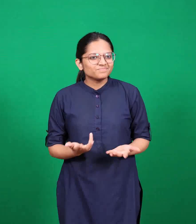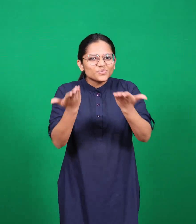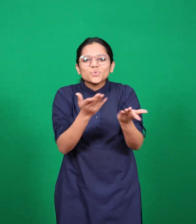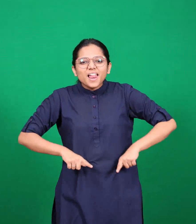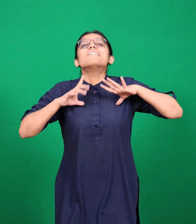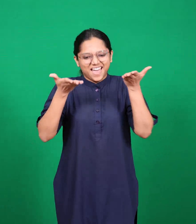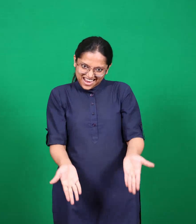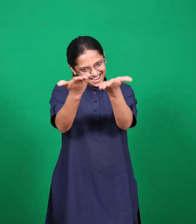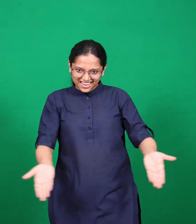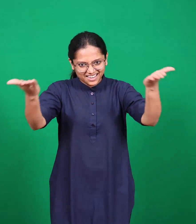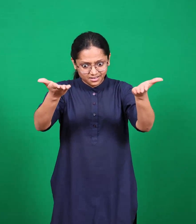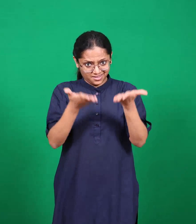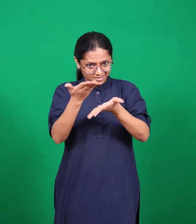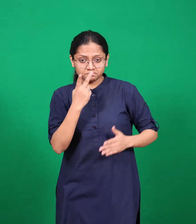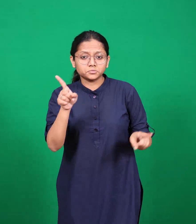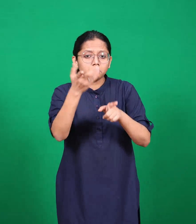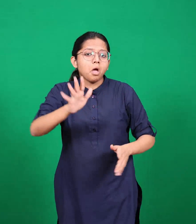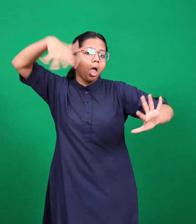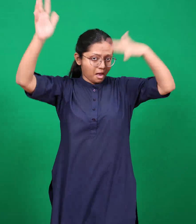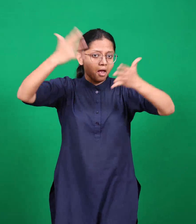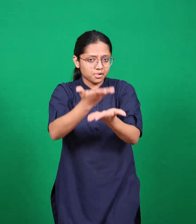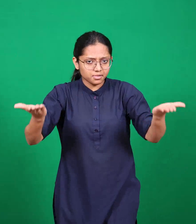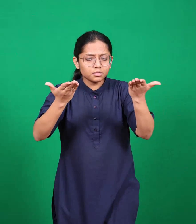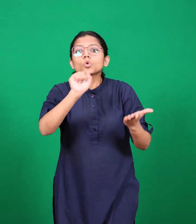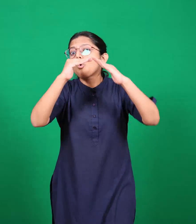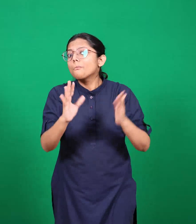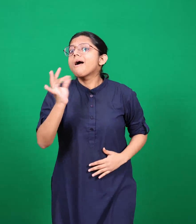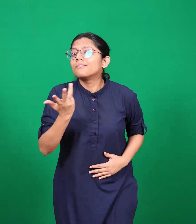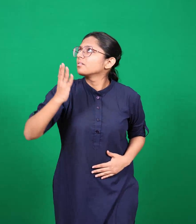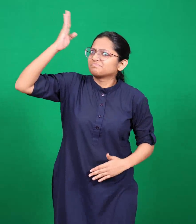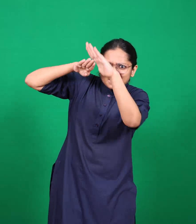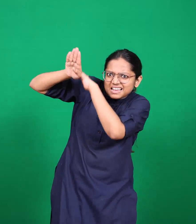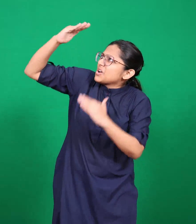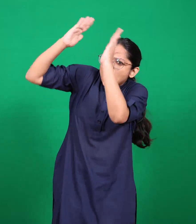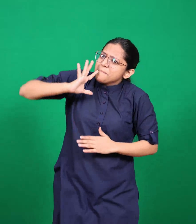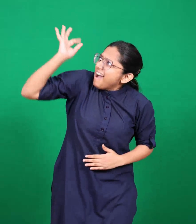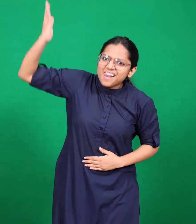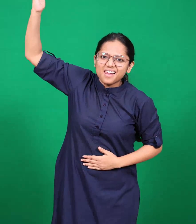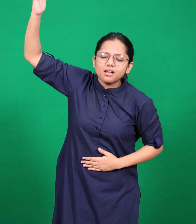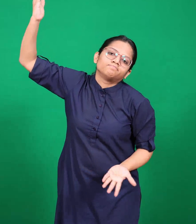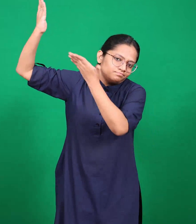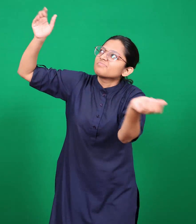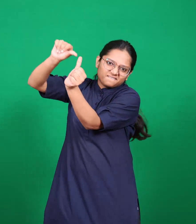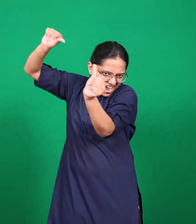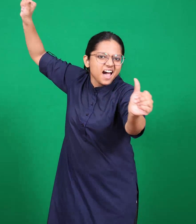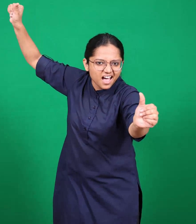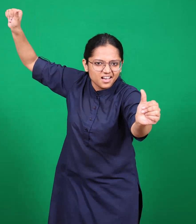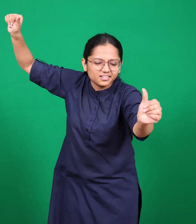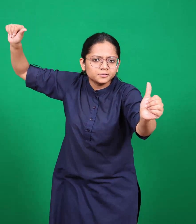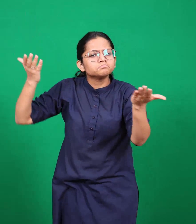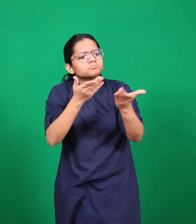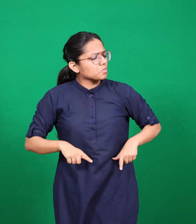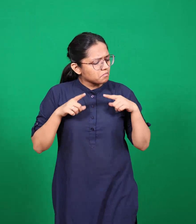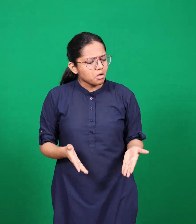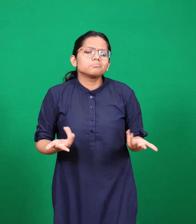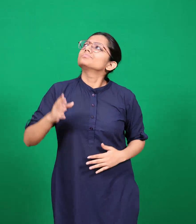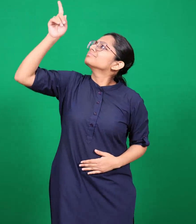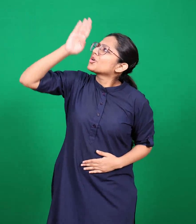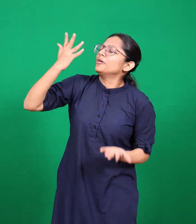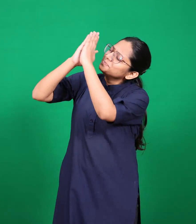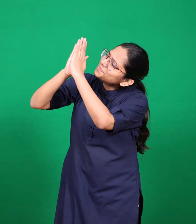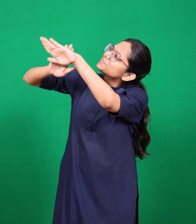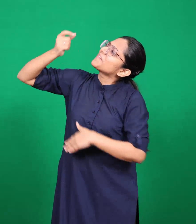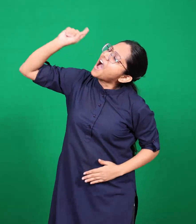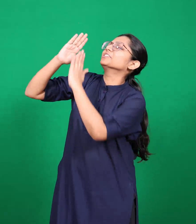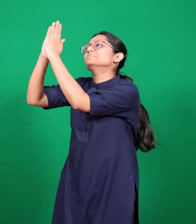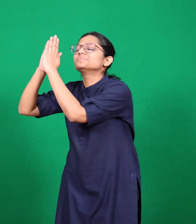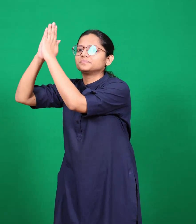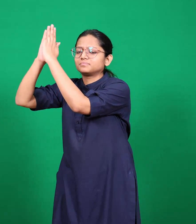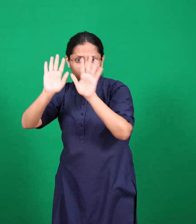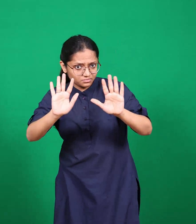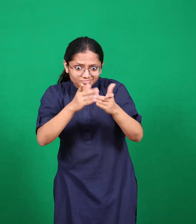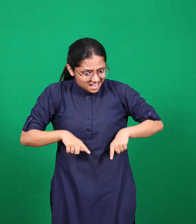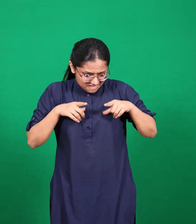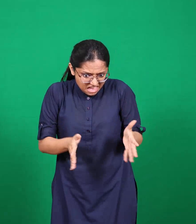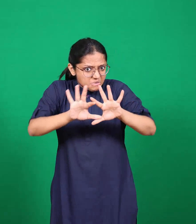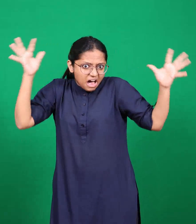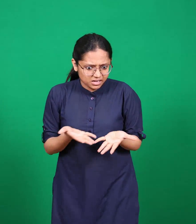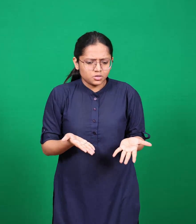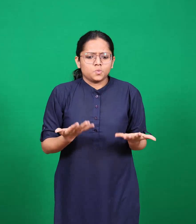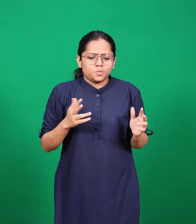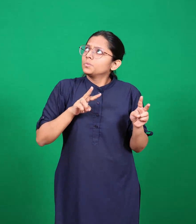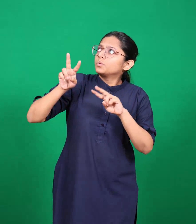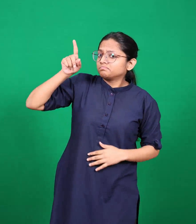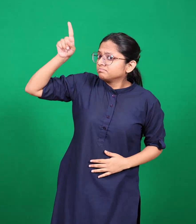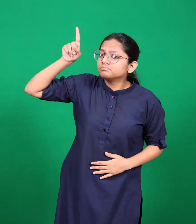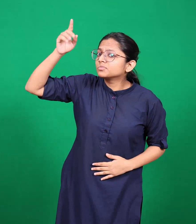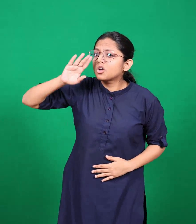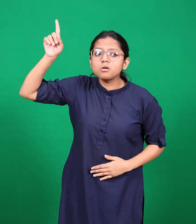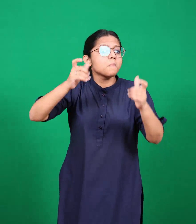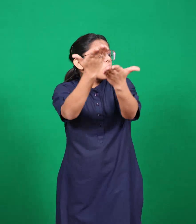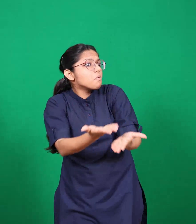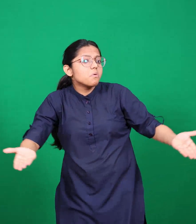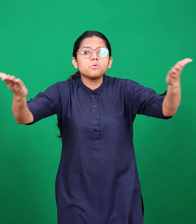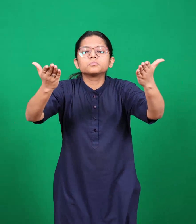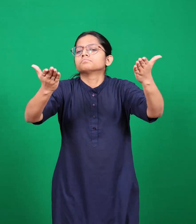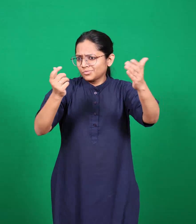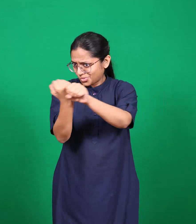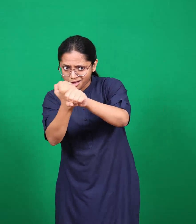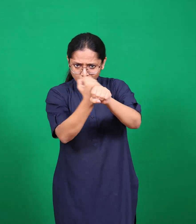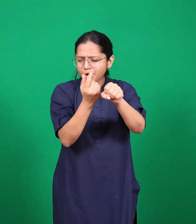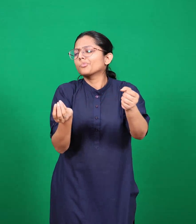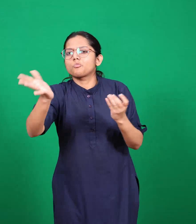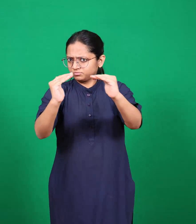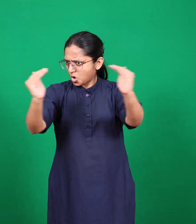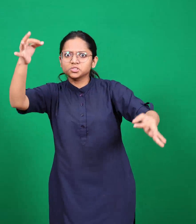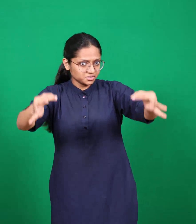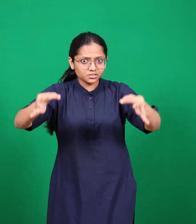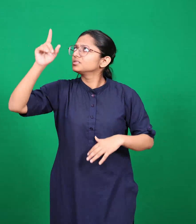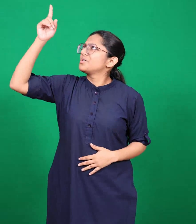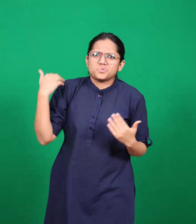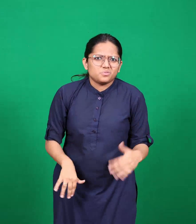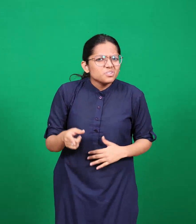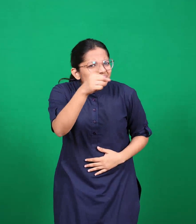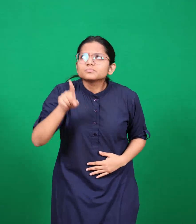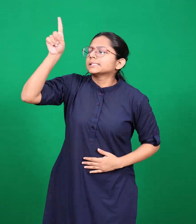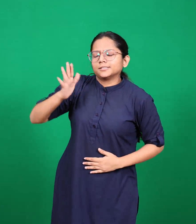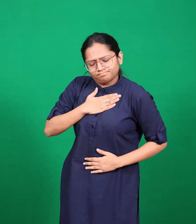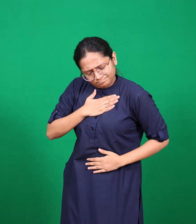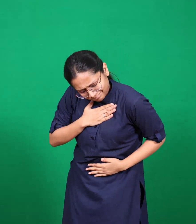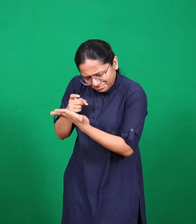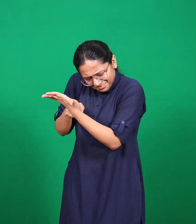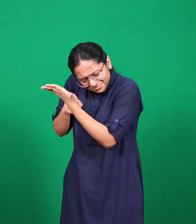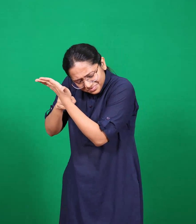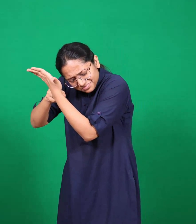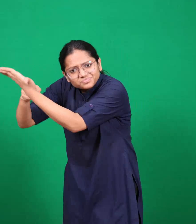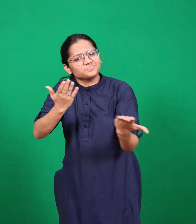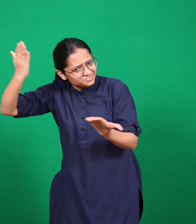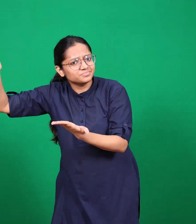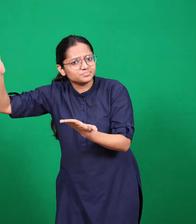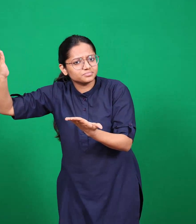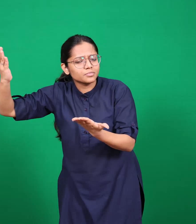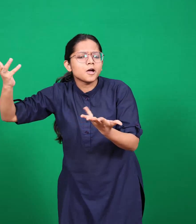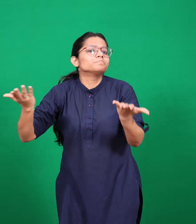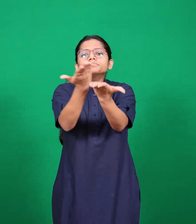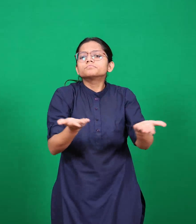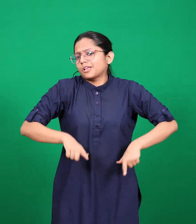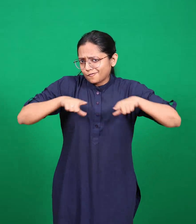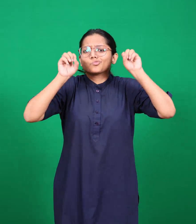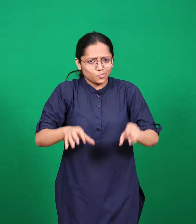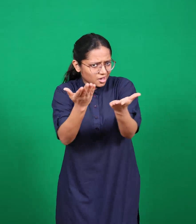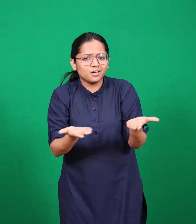Since you call on a Father who judges each one's work impartially, conduct yourselves in reverent fear during your stay as foreigners.